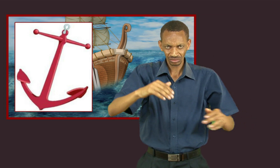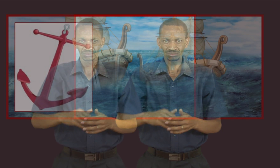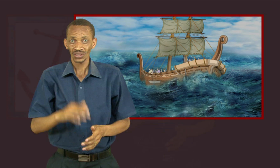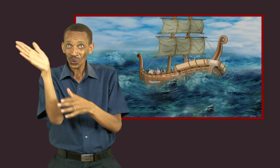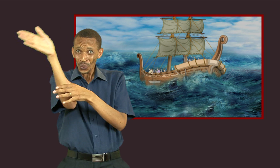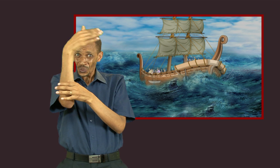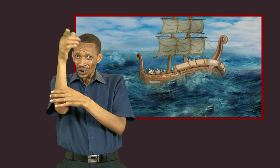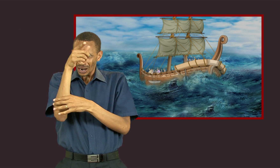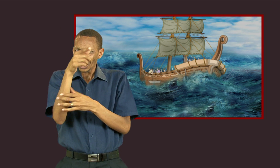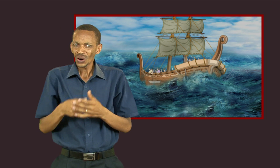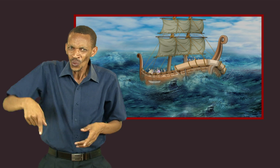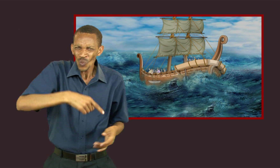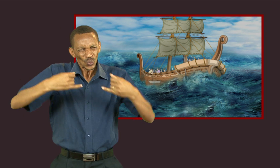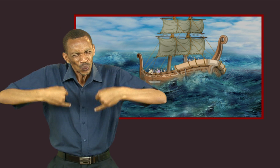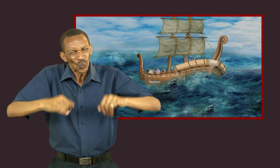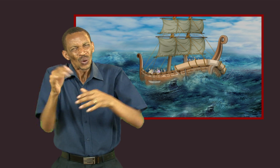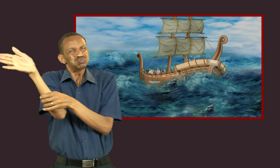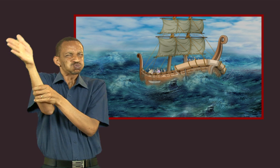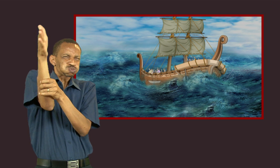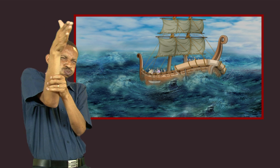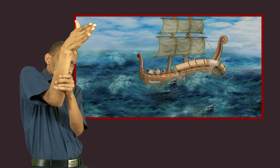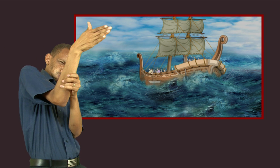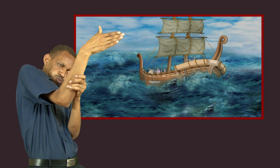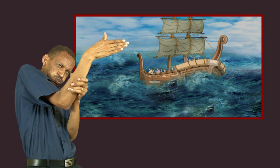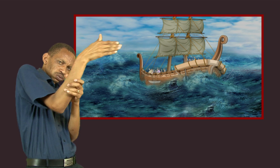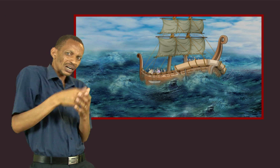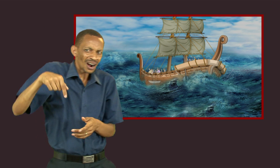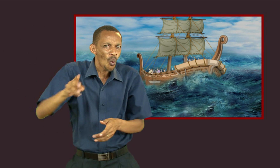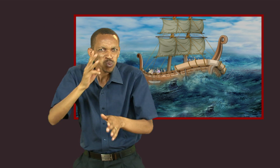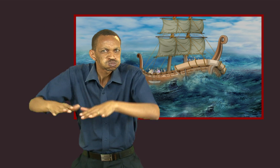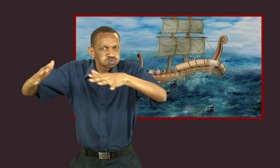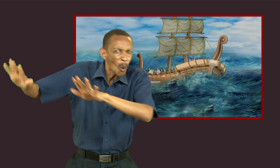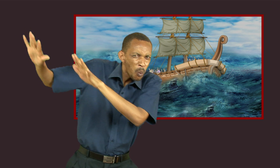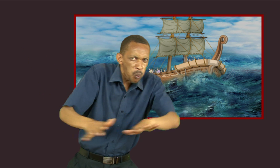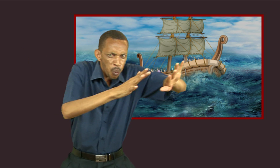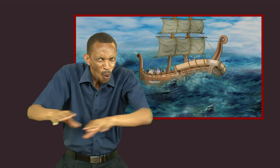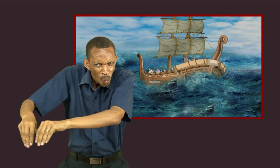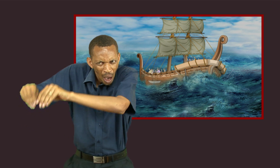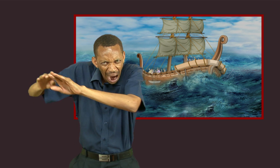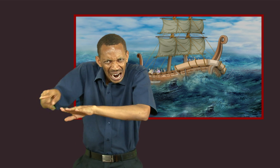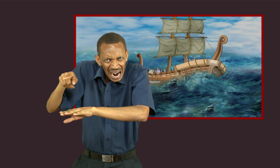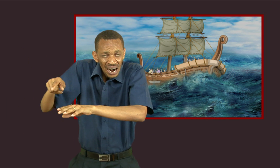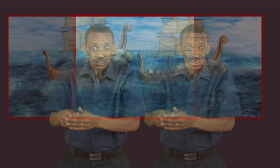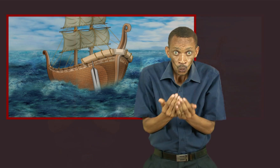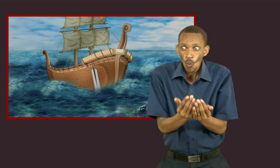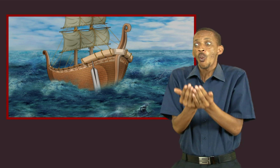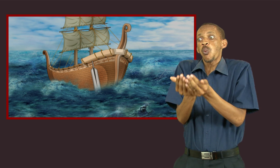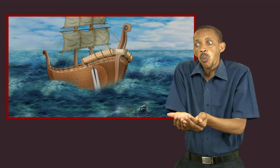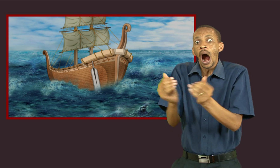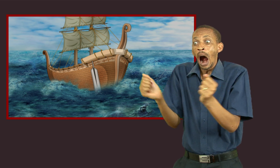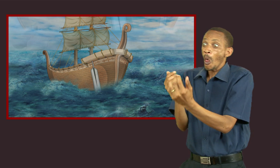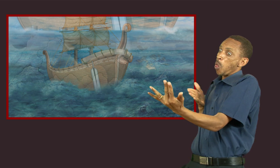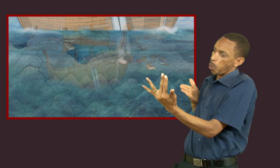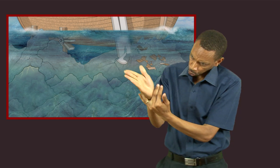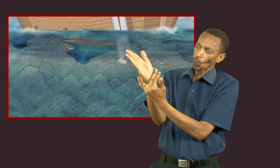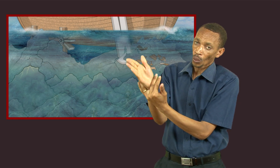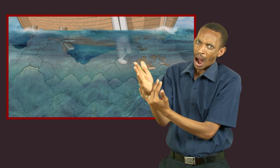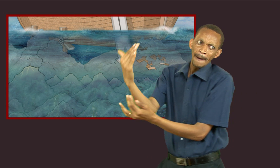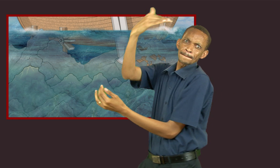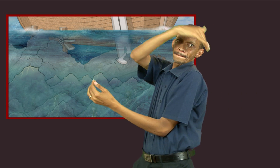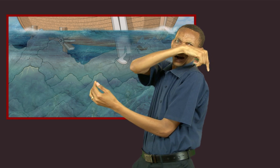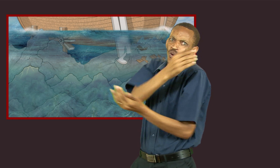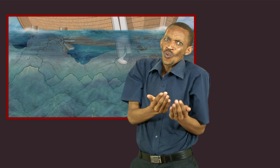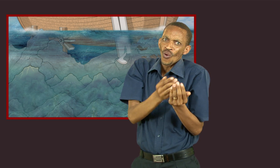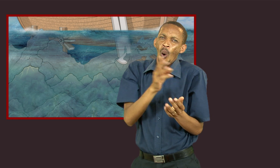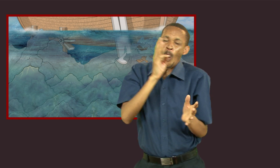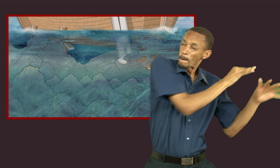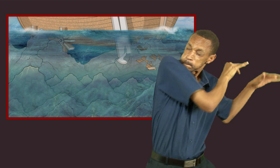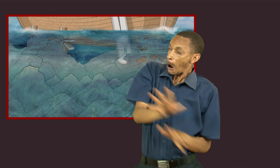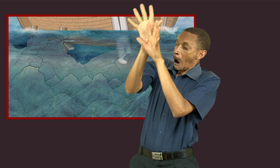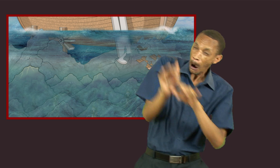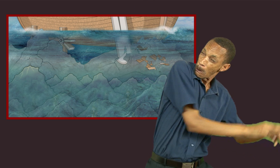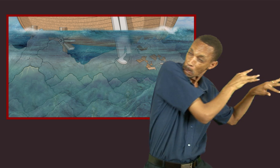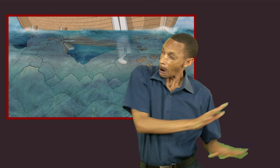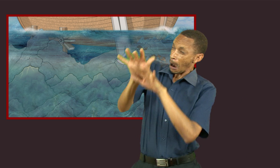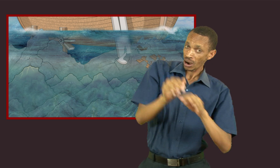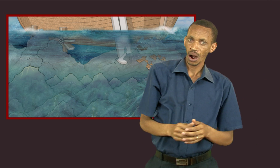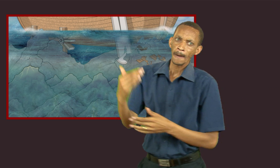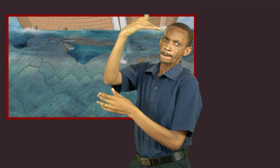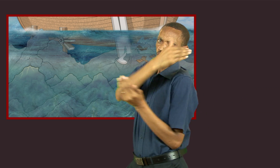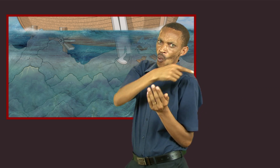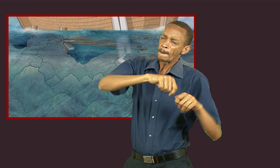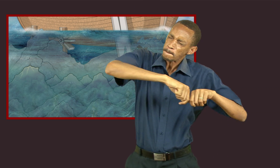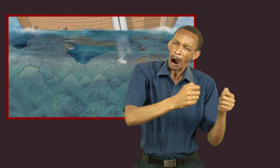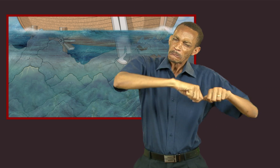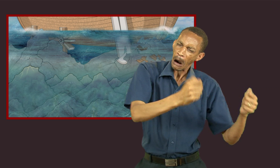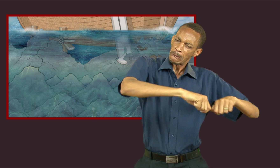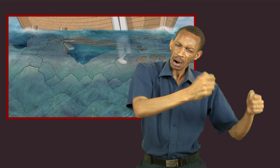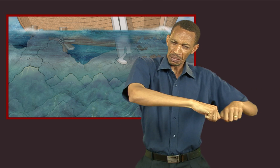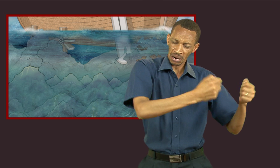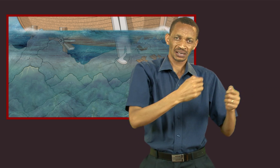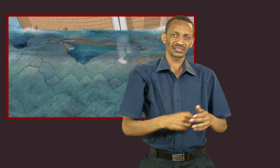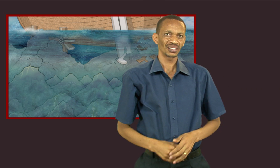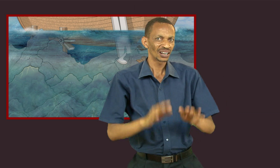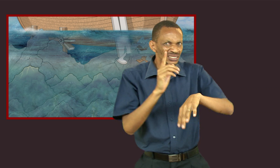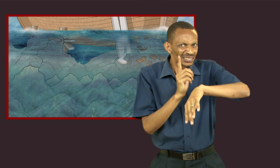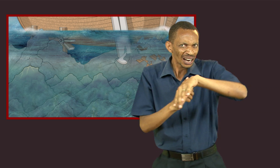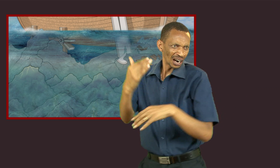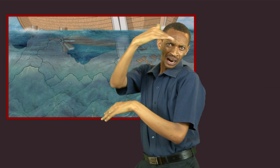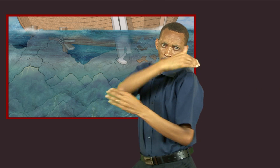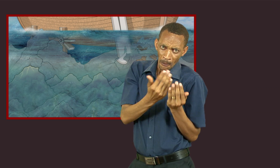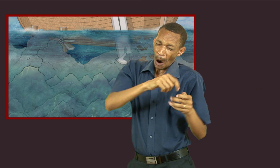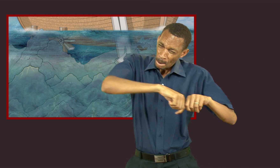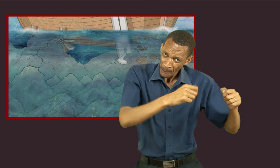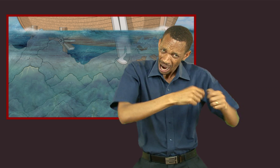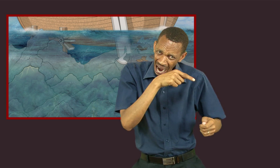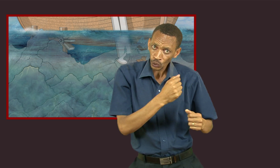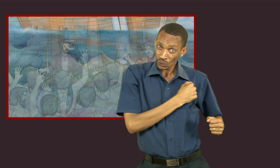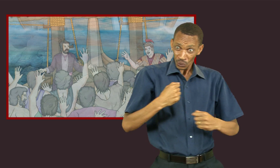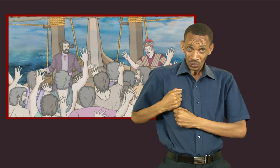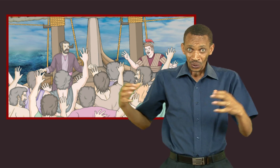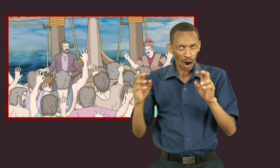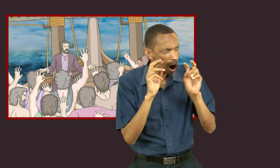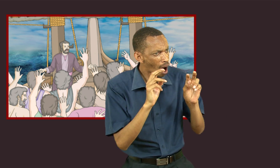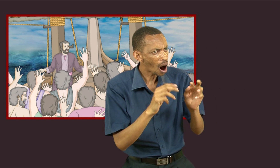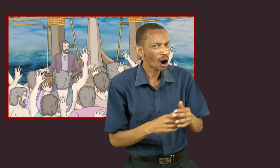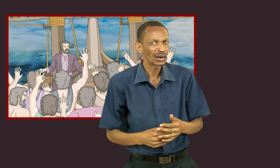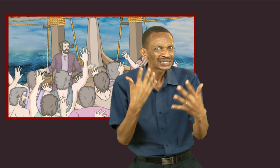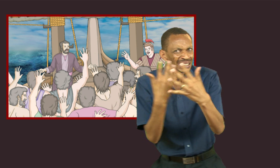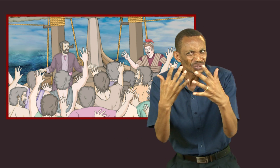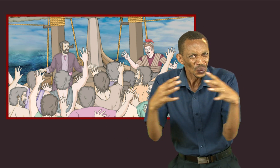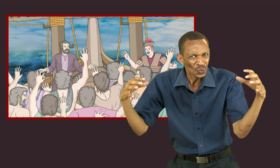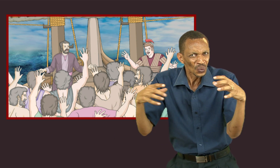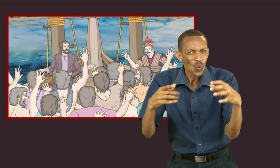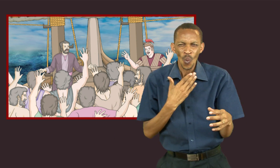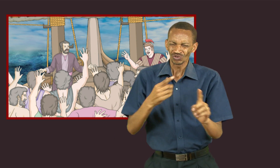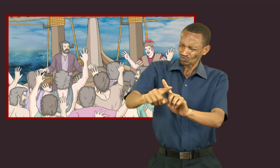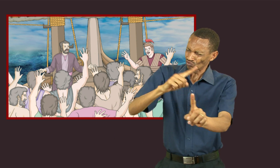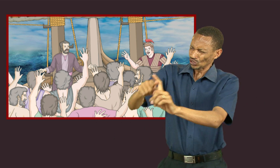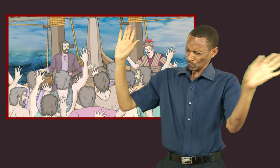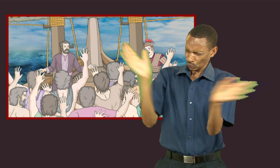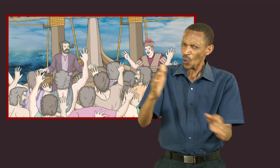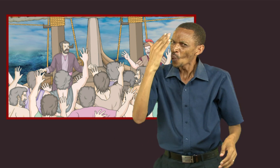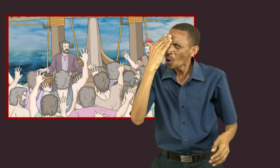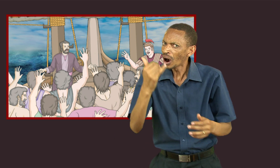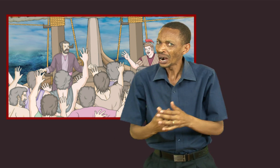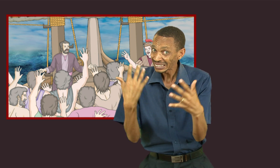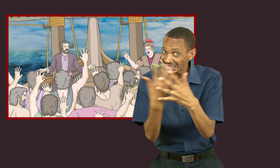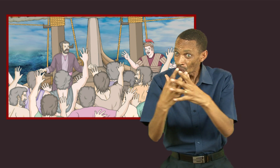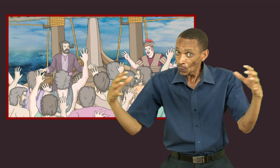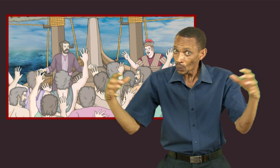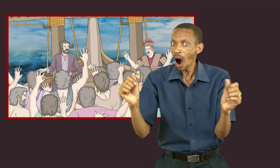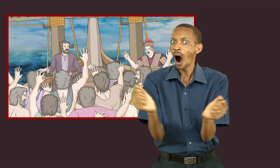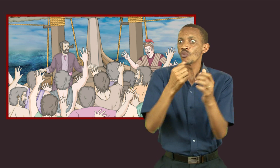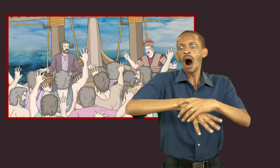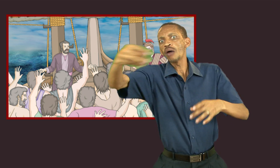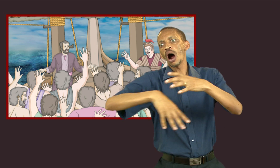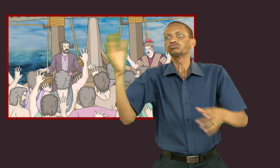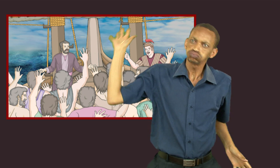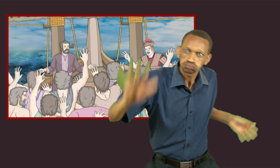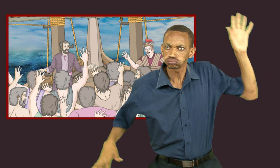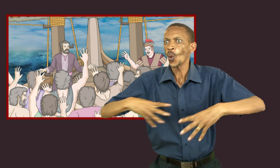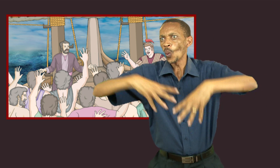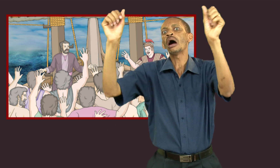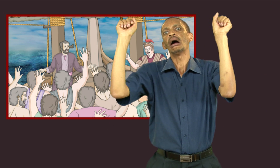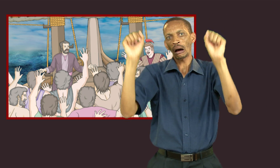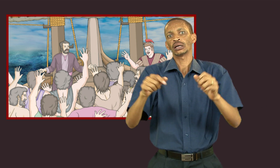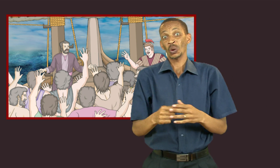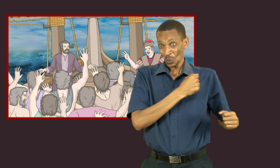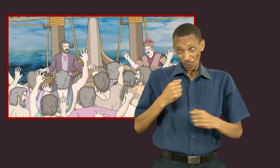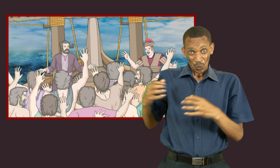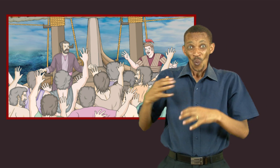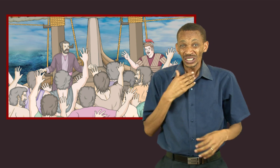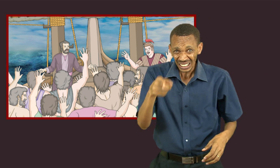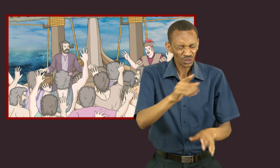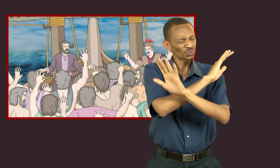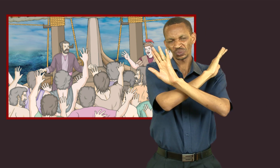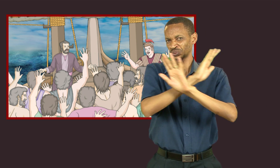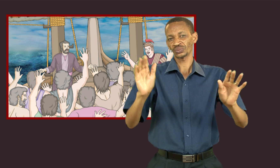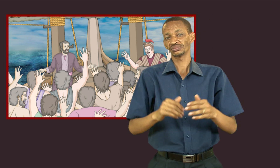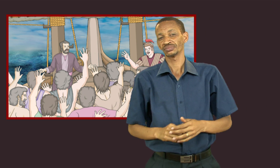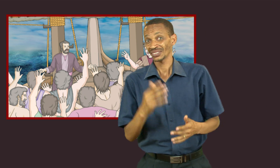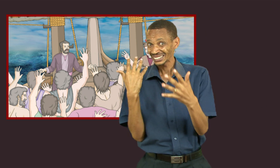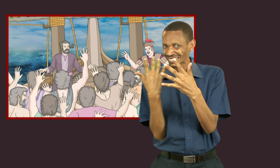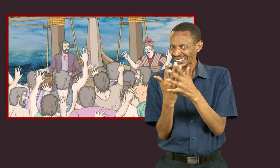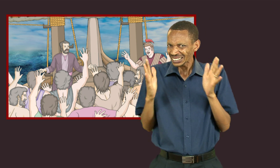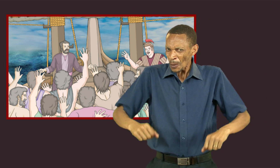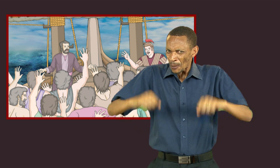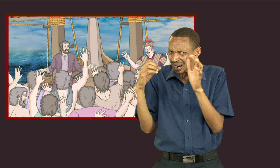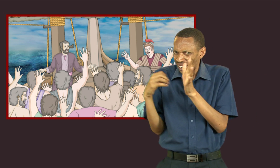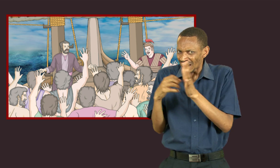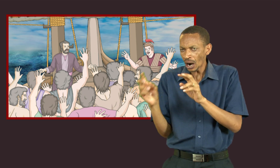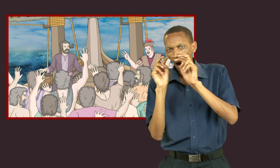Then they hoisted the foresail to the wind and made for the beach. But the vessel struck a sandbar and ran aground. The bow stuck fast and would not move, and the stern was being broken up by the pounding of the waves.